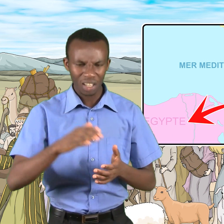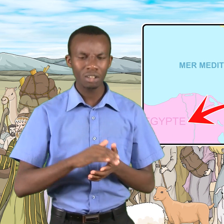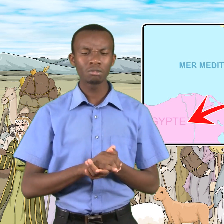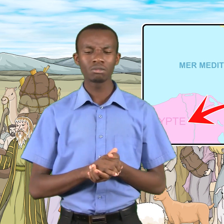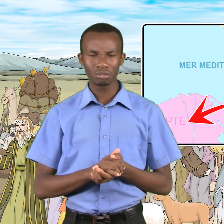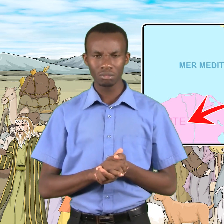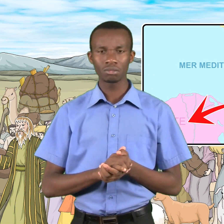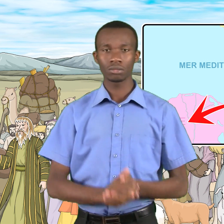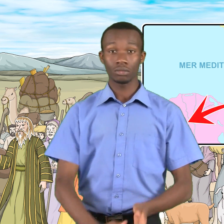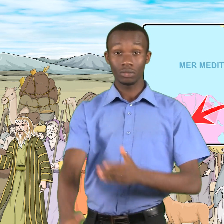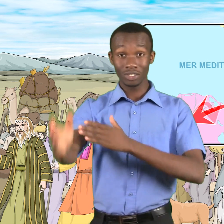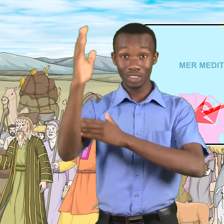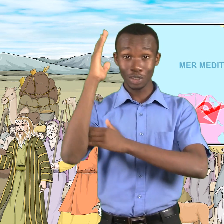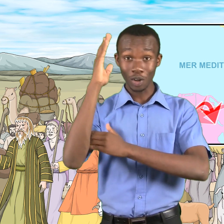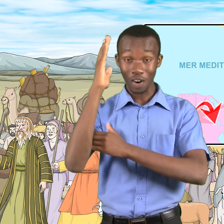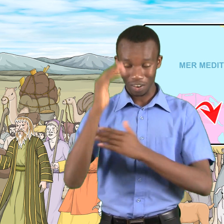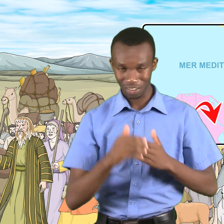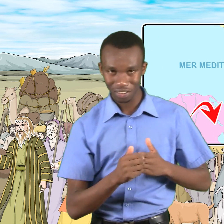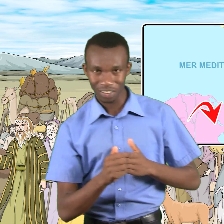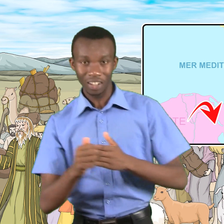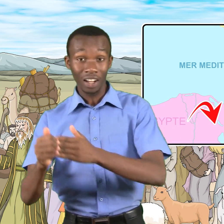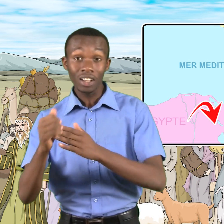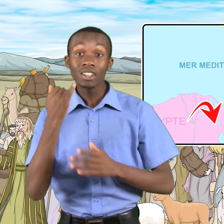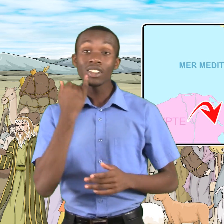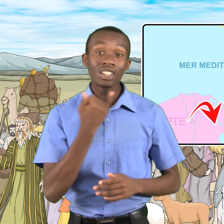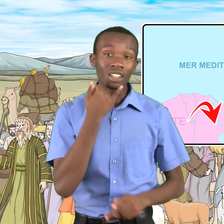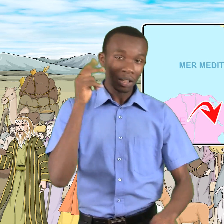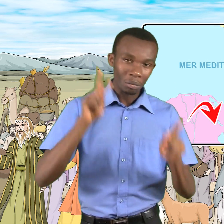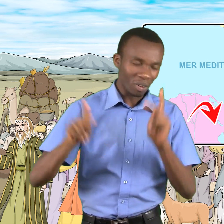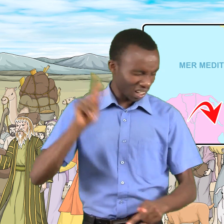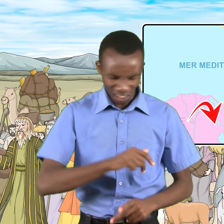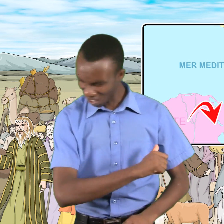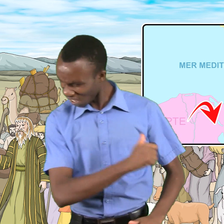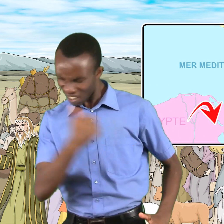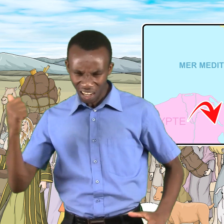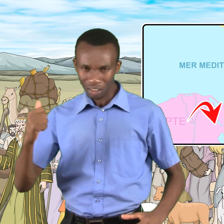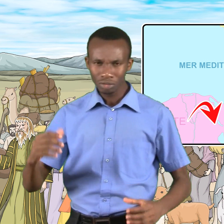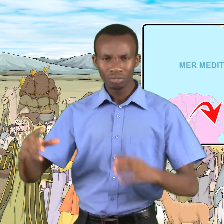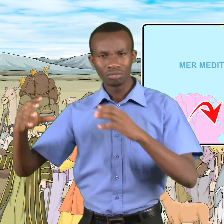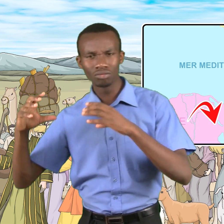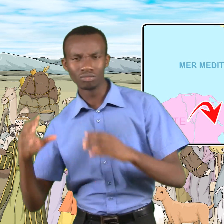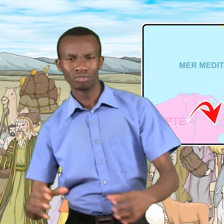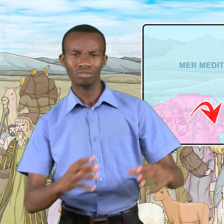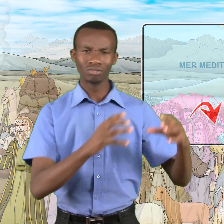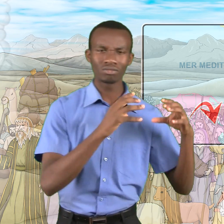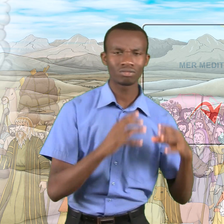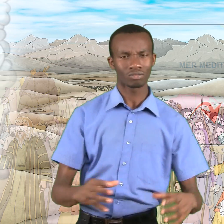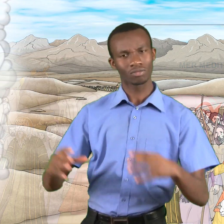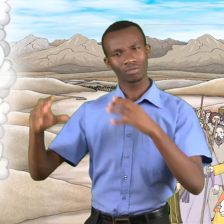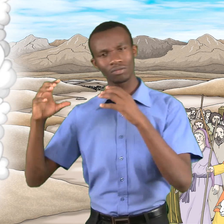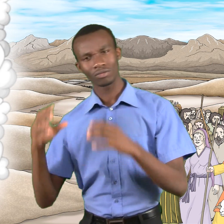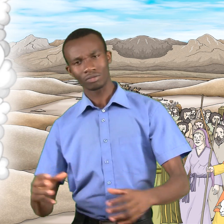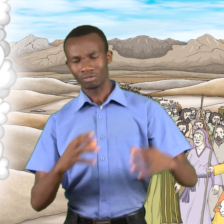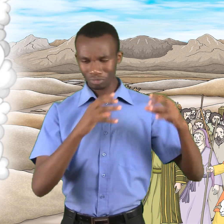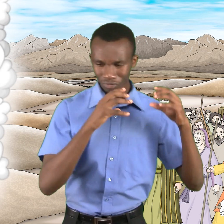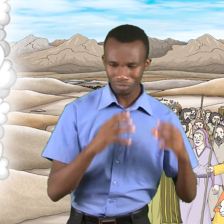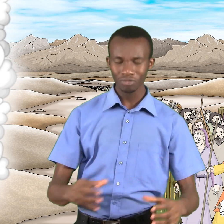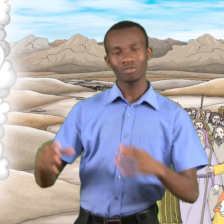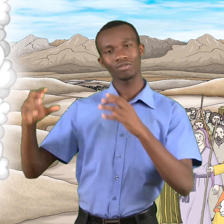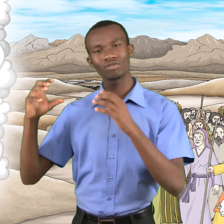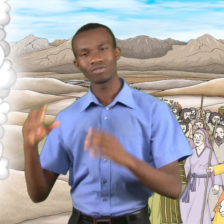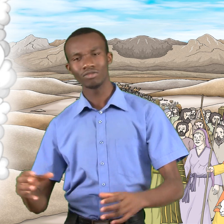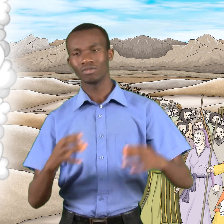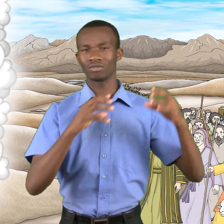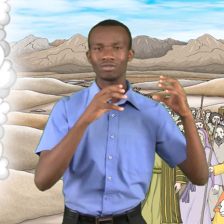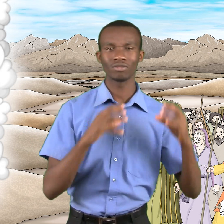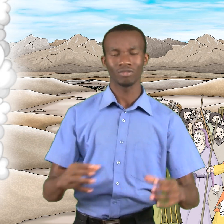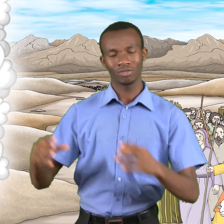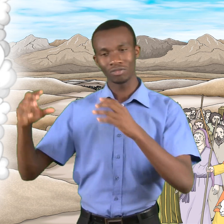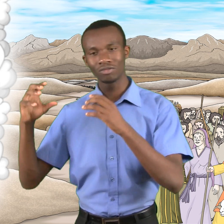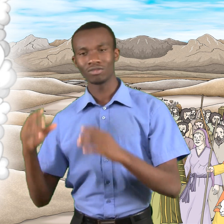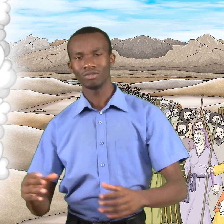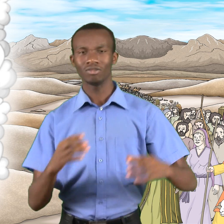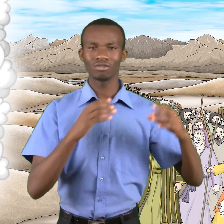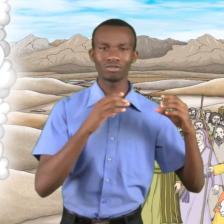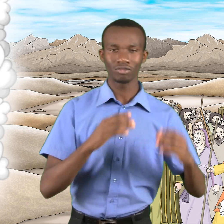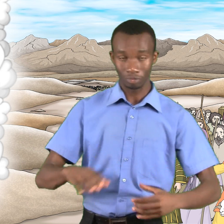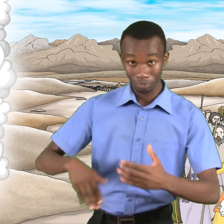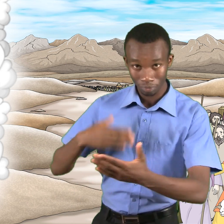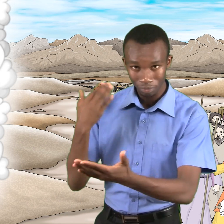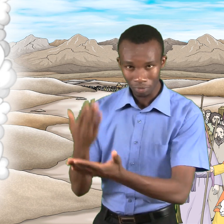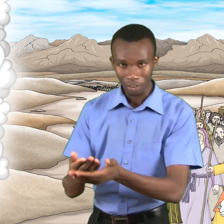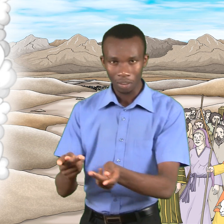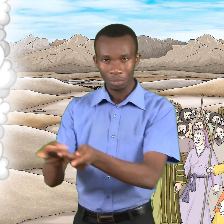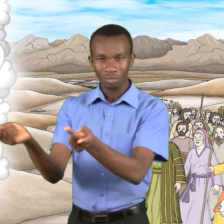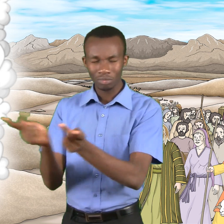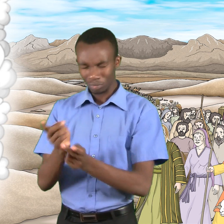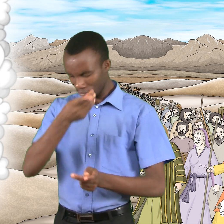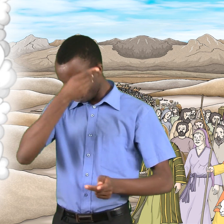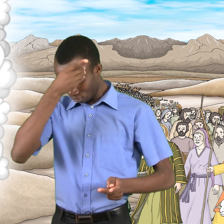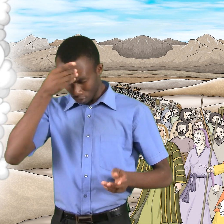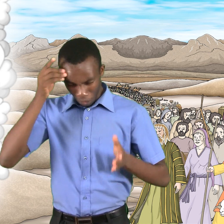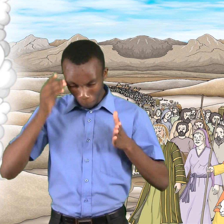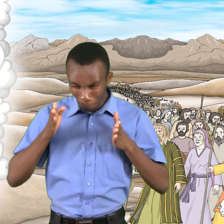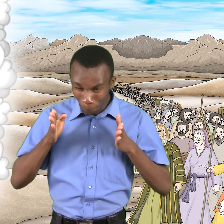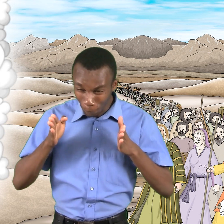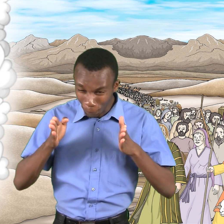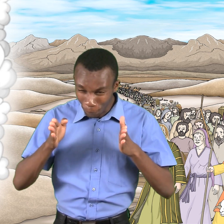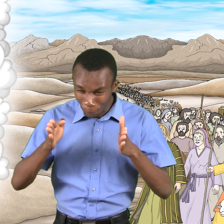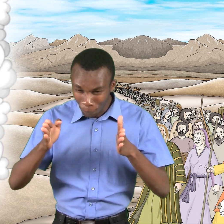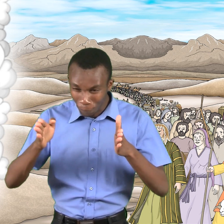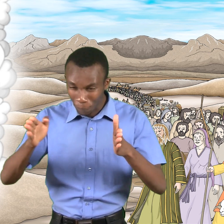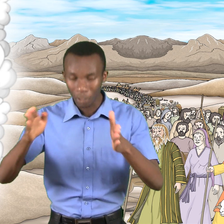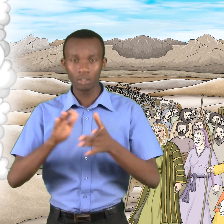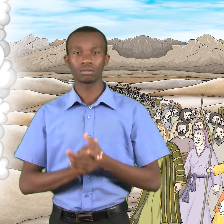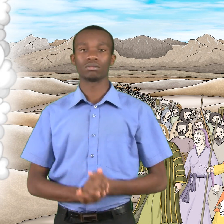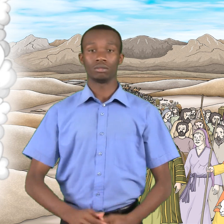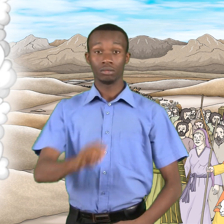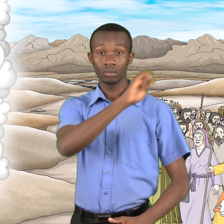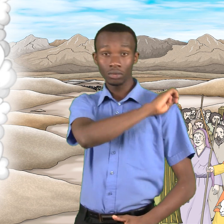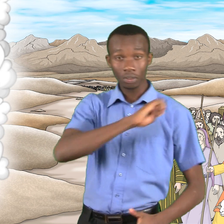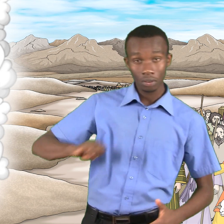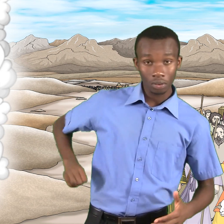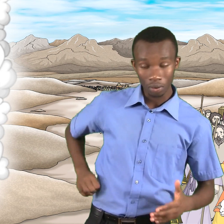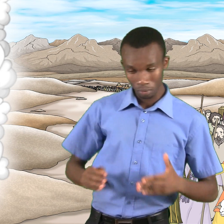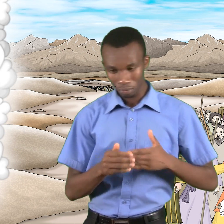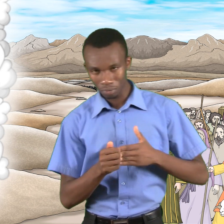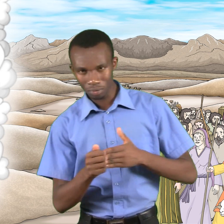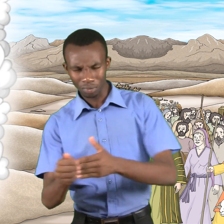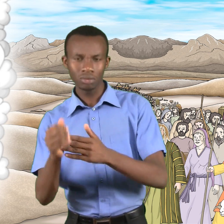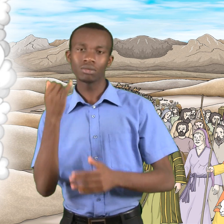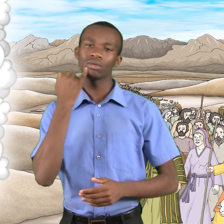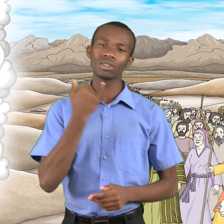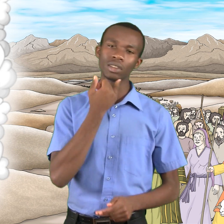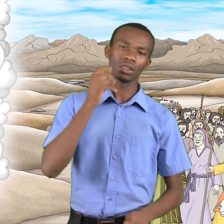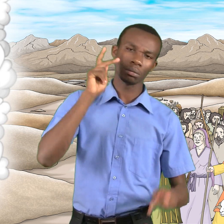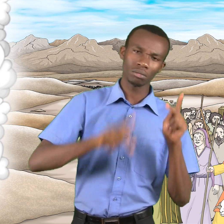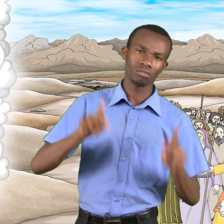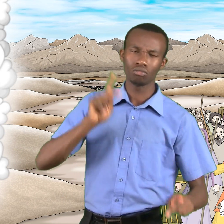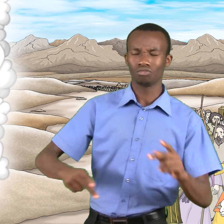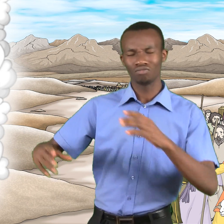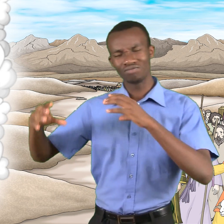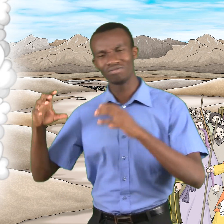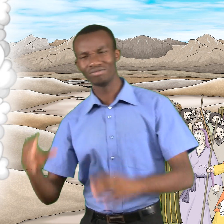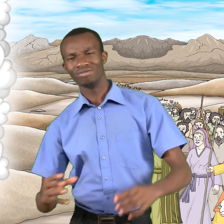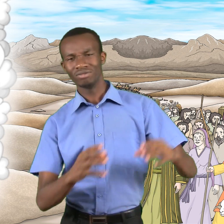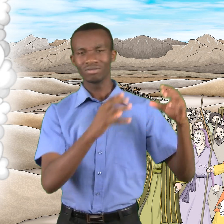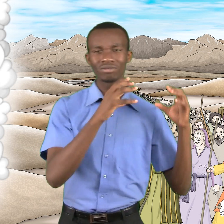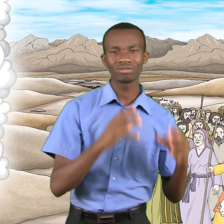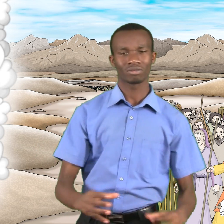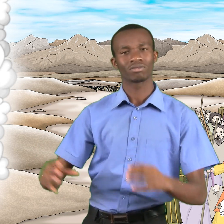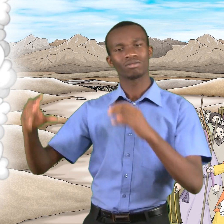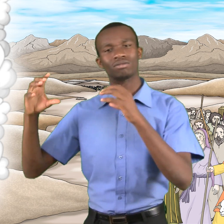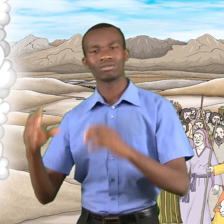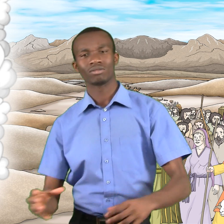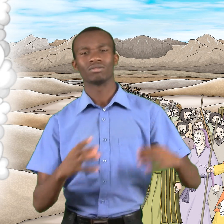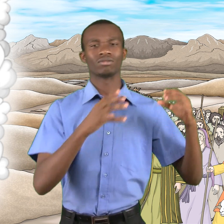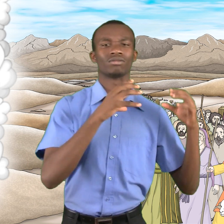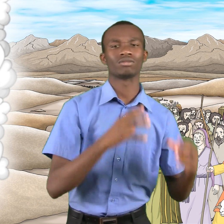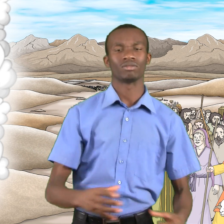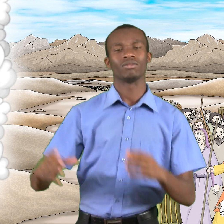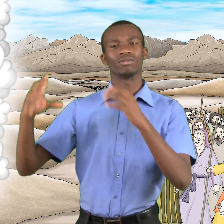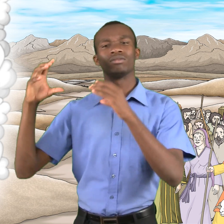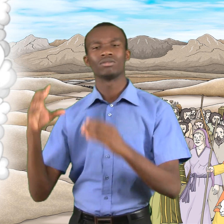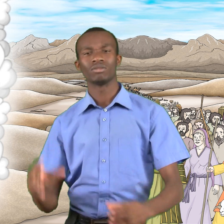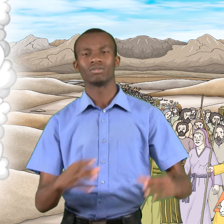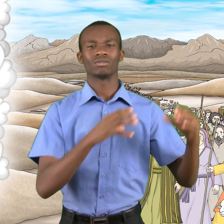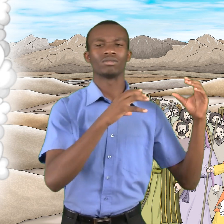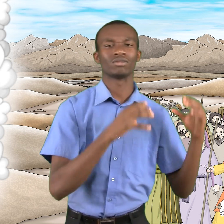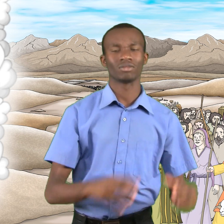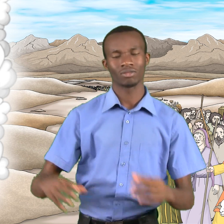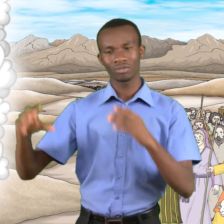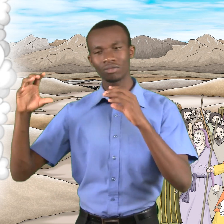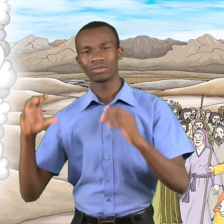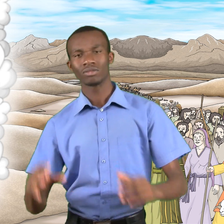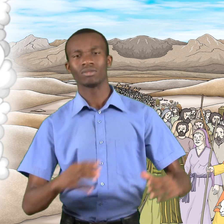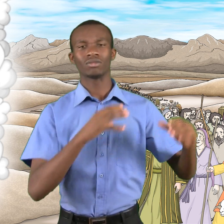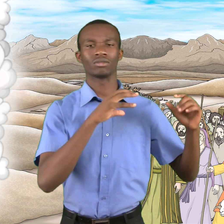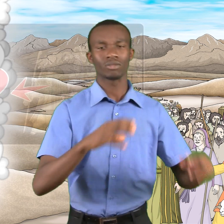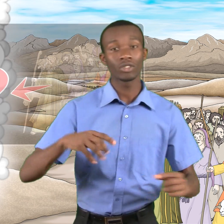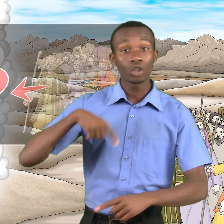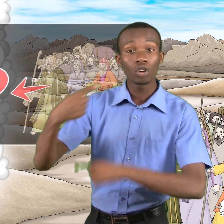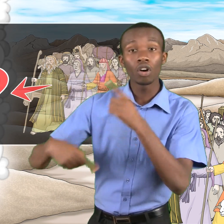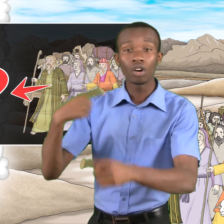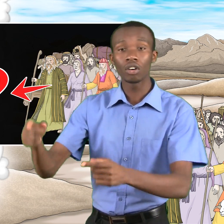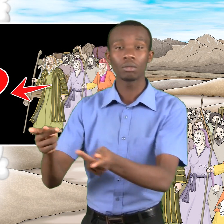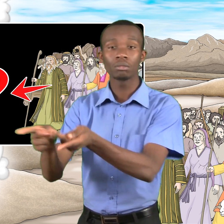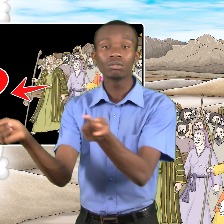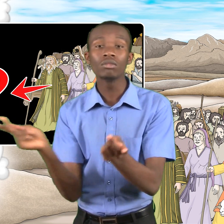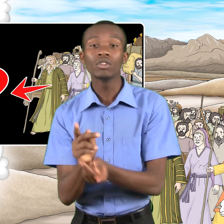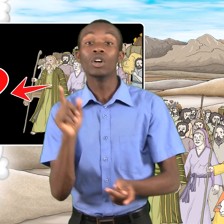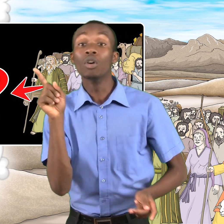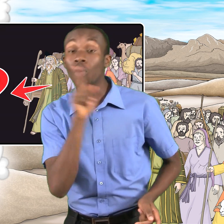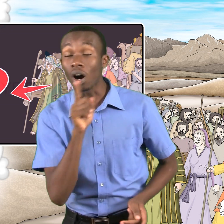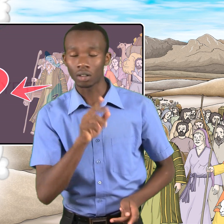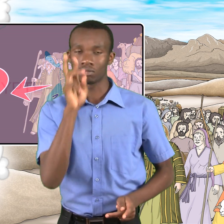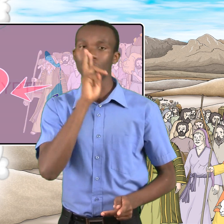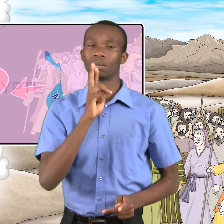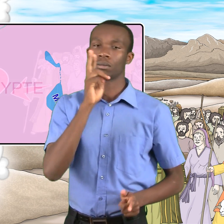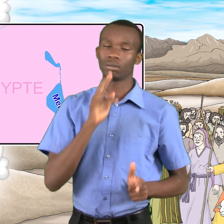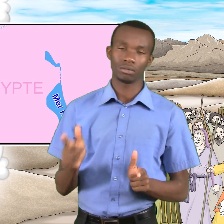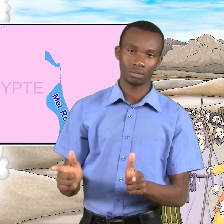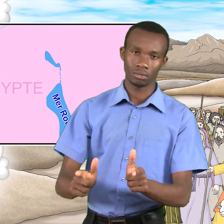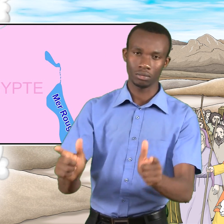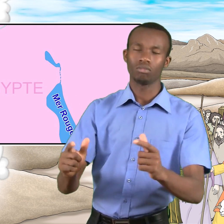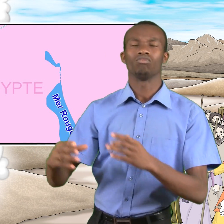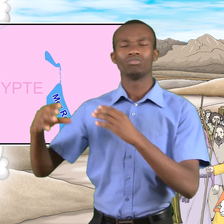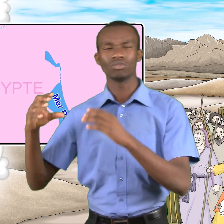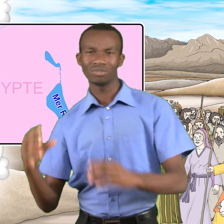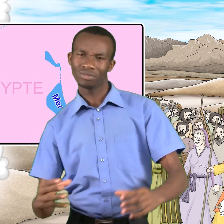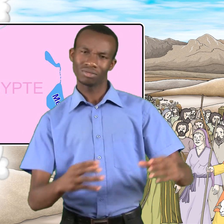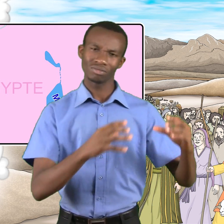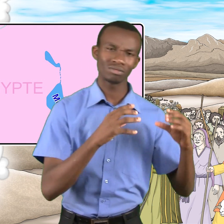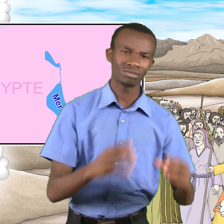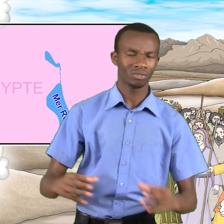So God led the people around by the way of the wilderness toward the Red Sea. And the Israelites left the land of Egypt arrayed for battle.